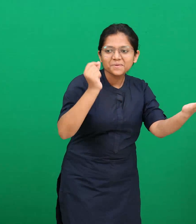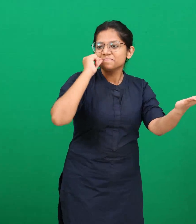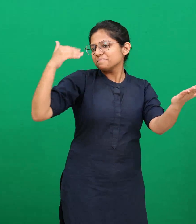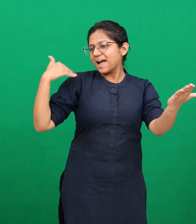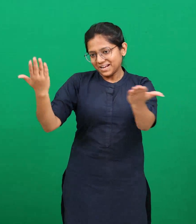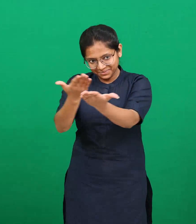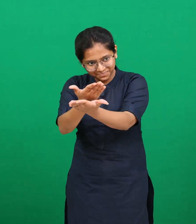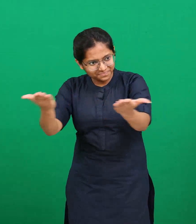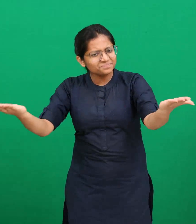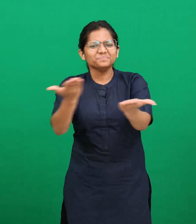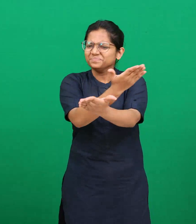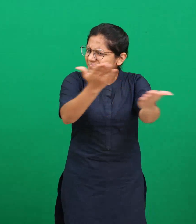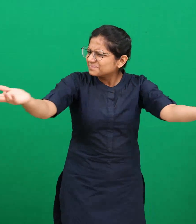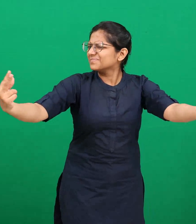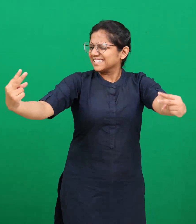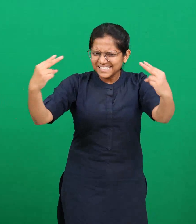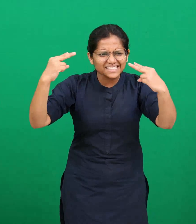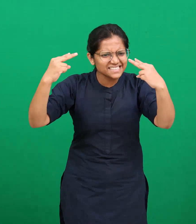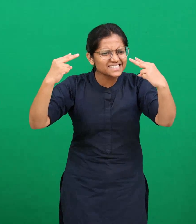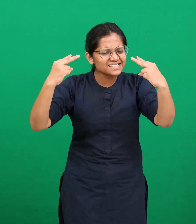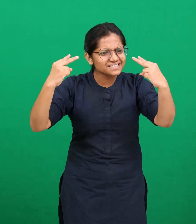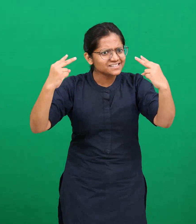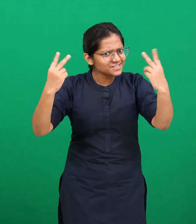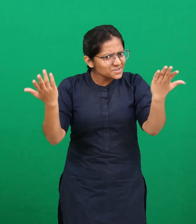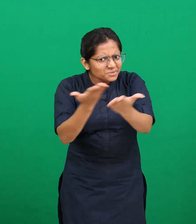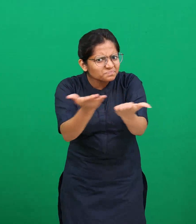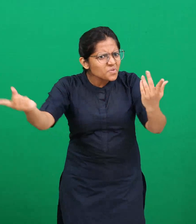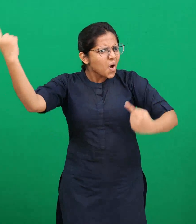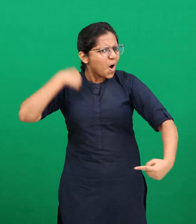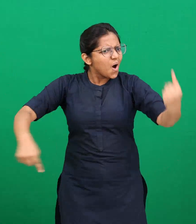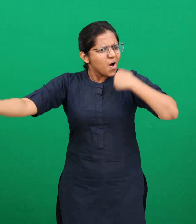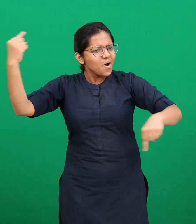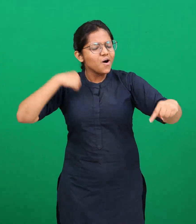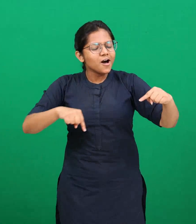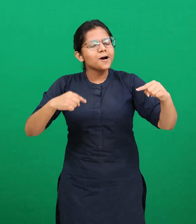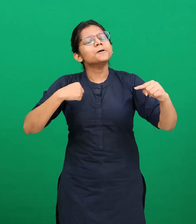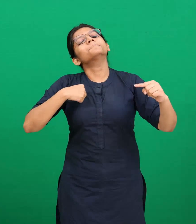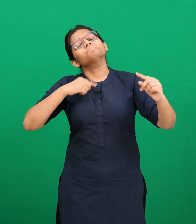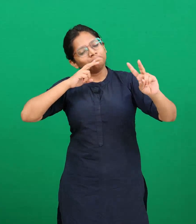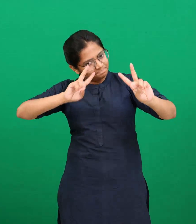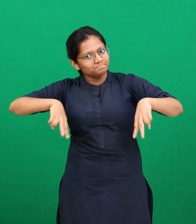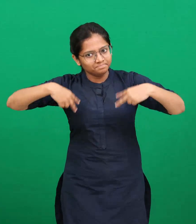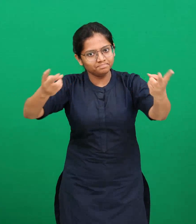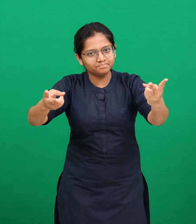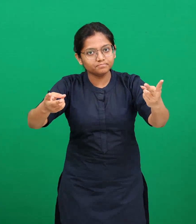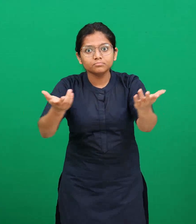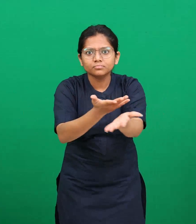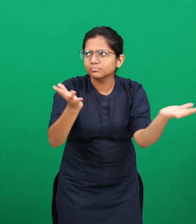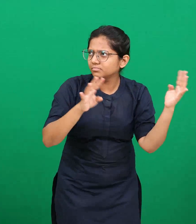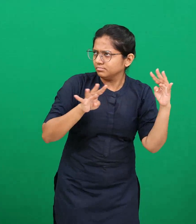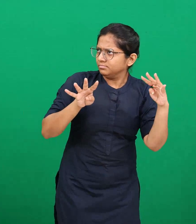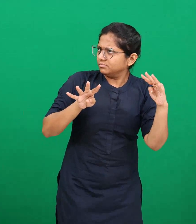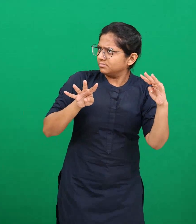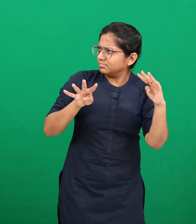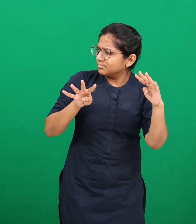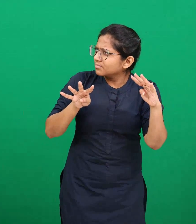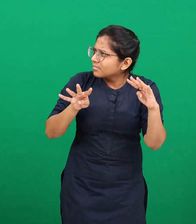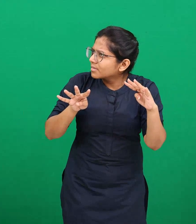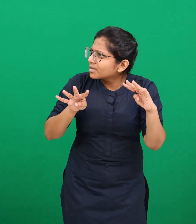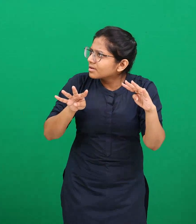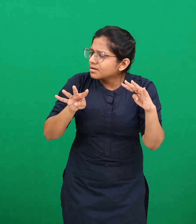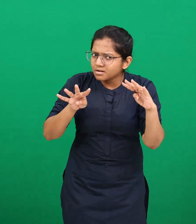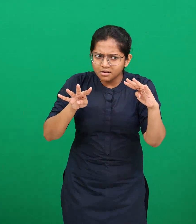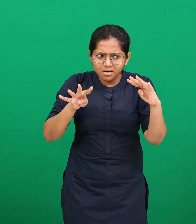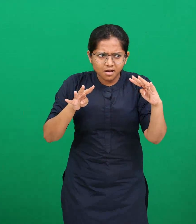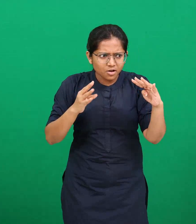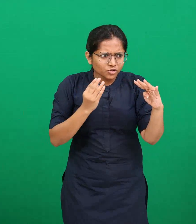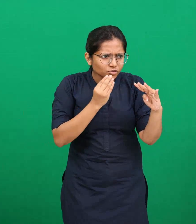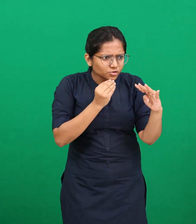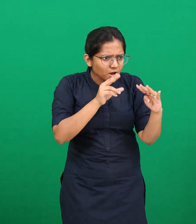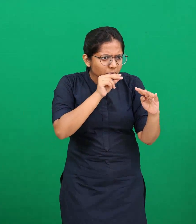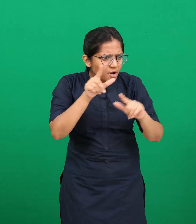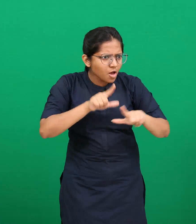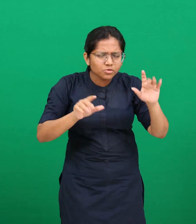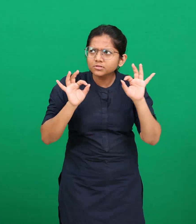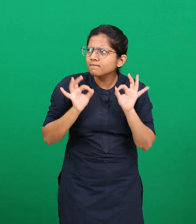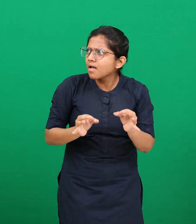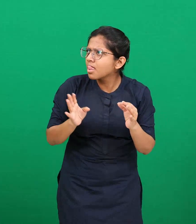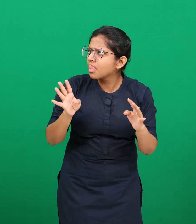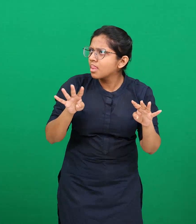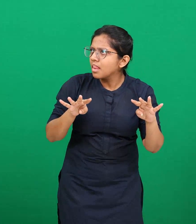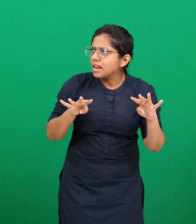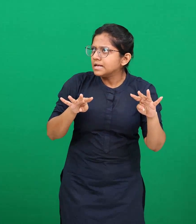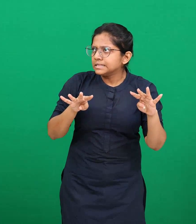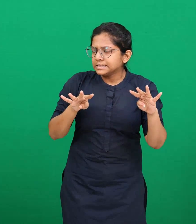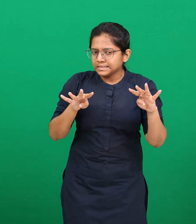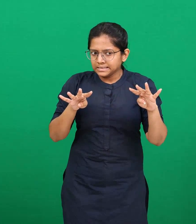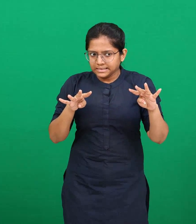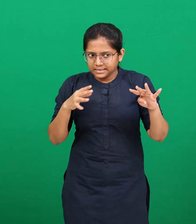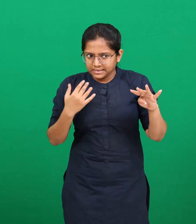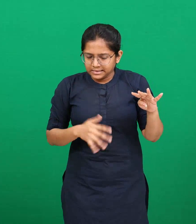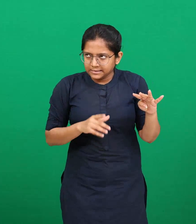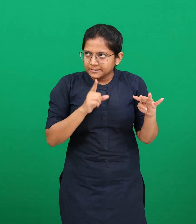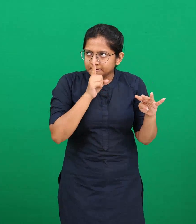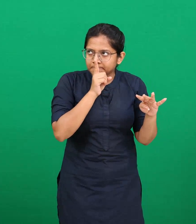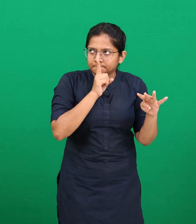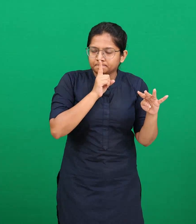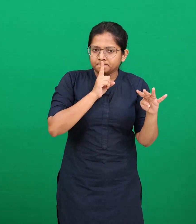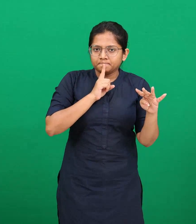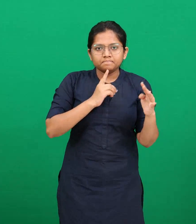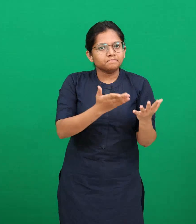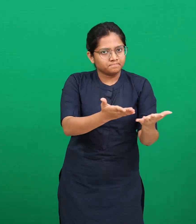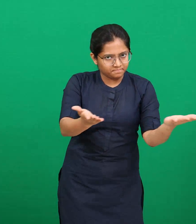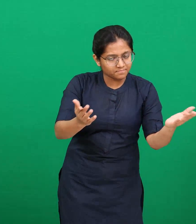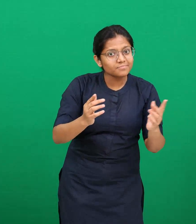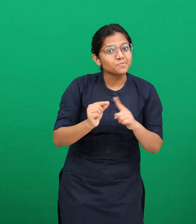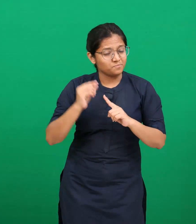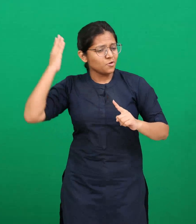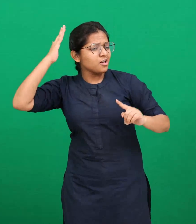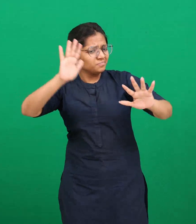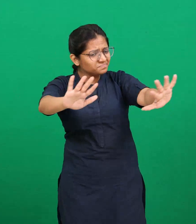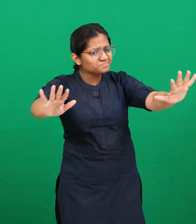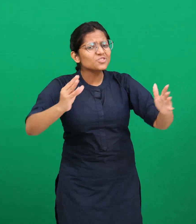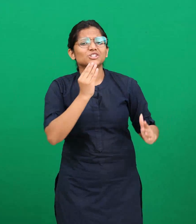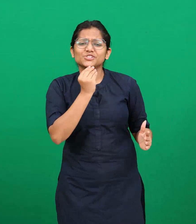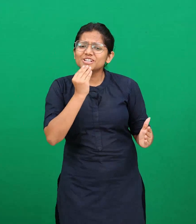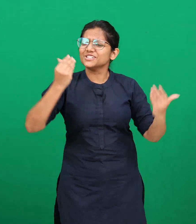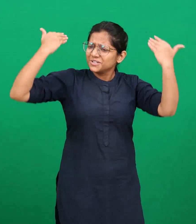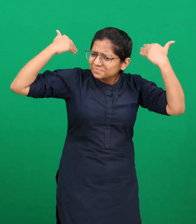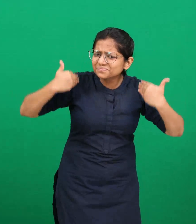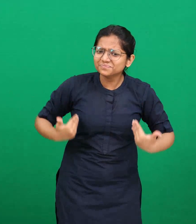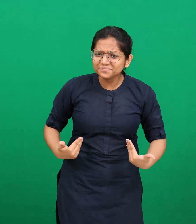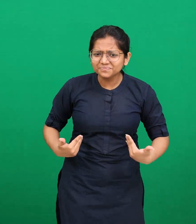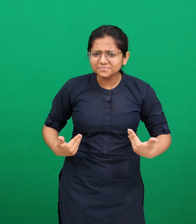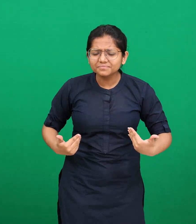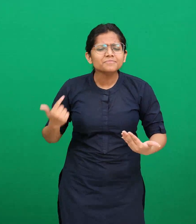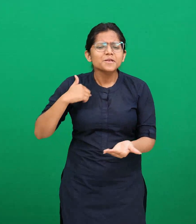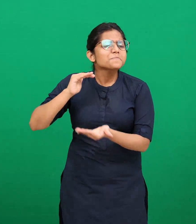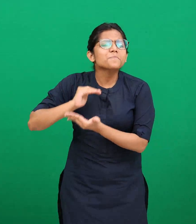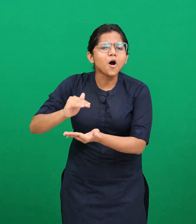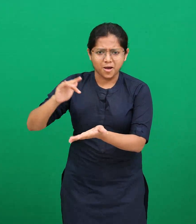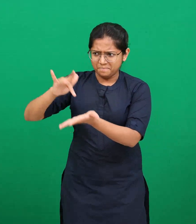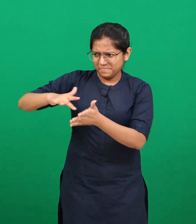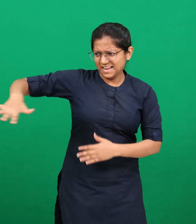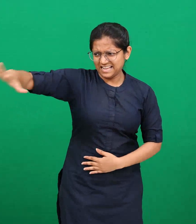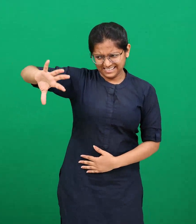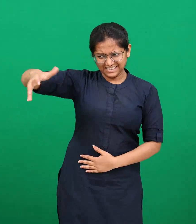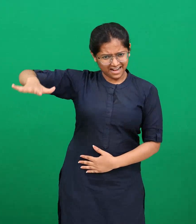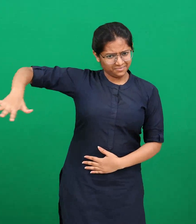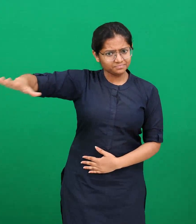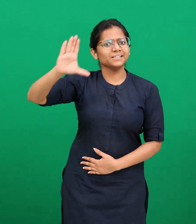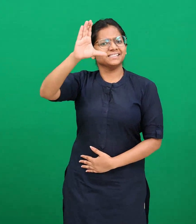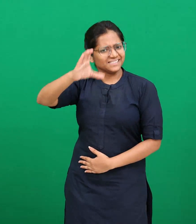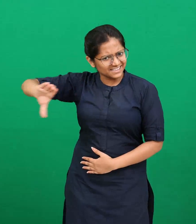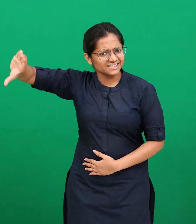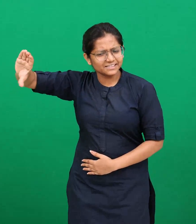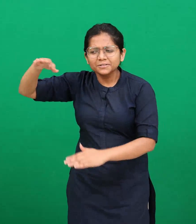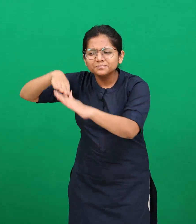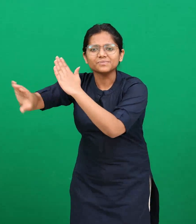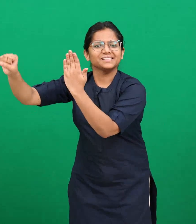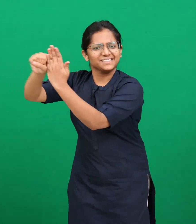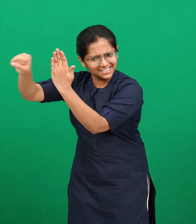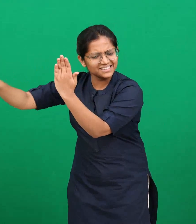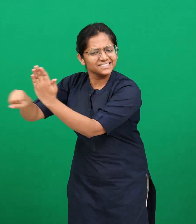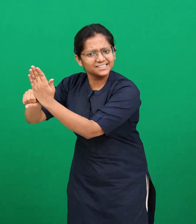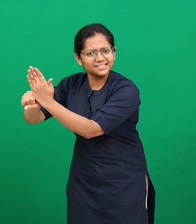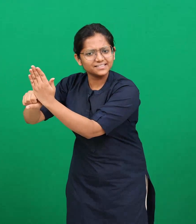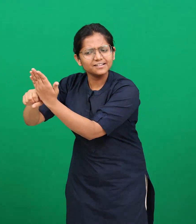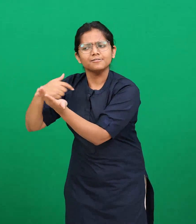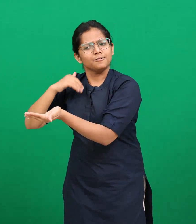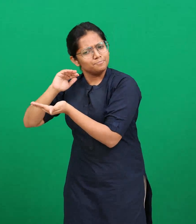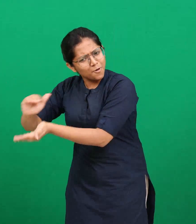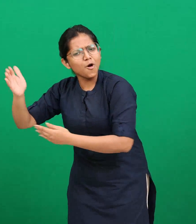When they heard him speak to them in Hebrew, they became even more silent.